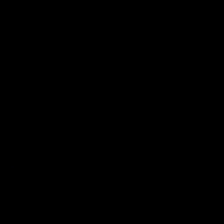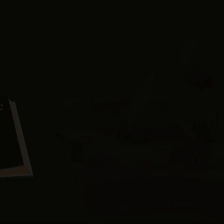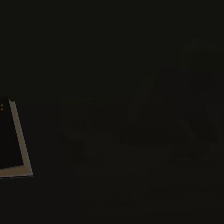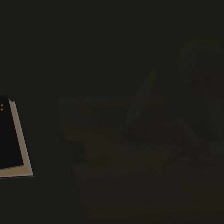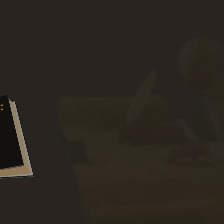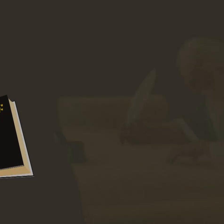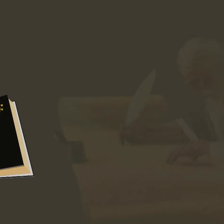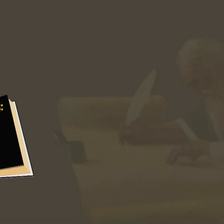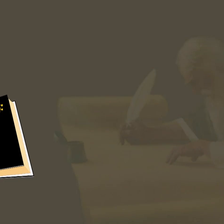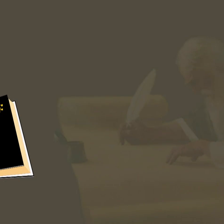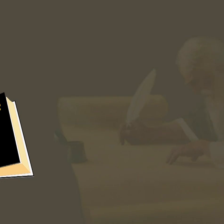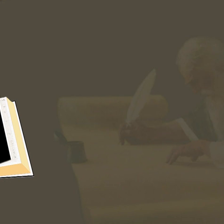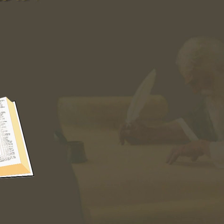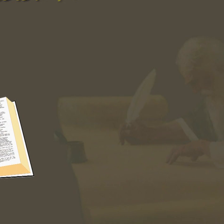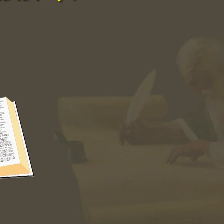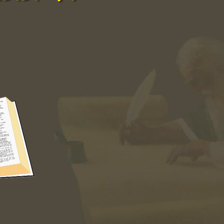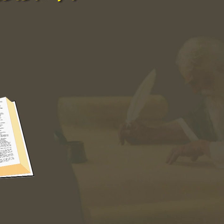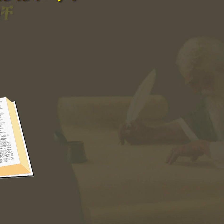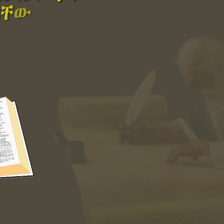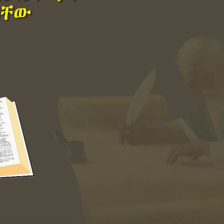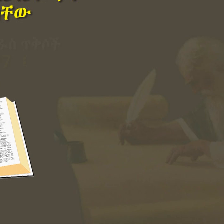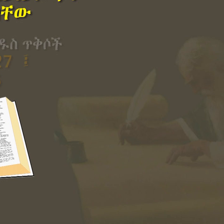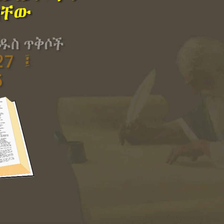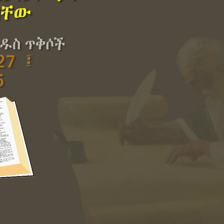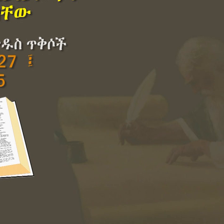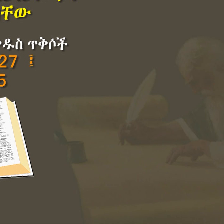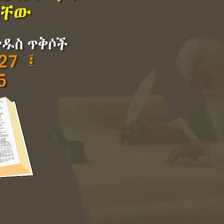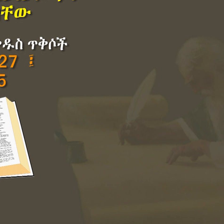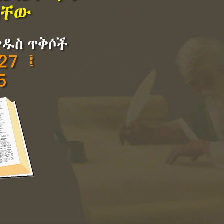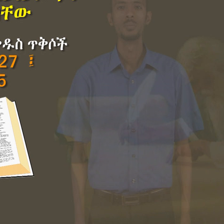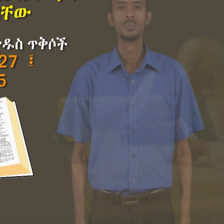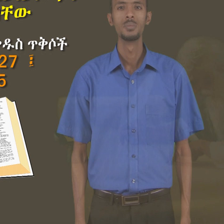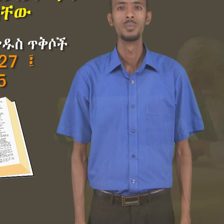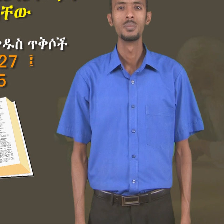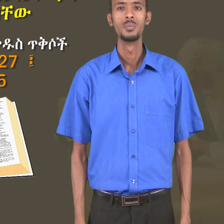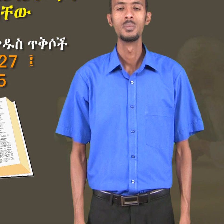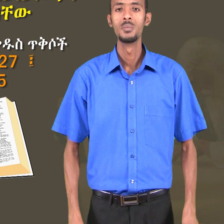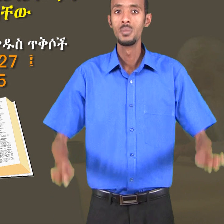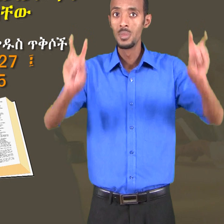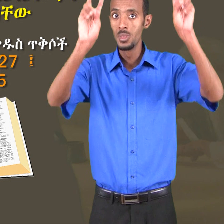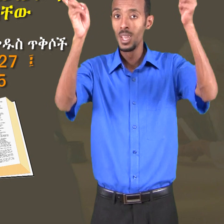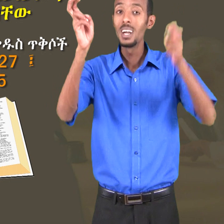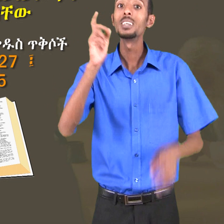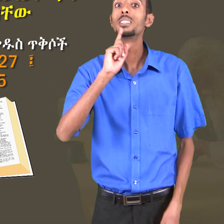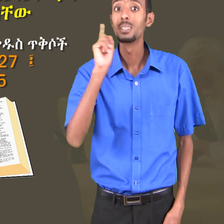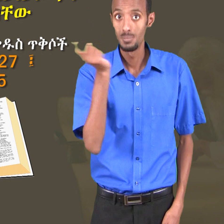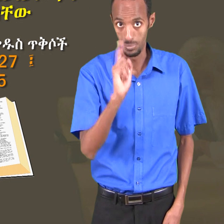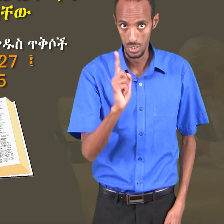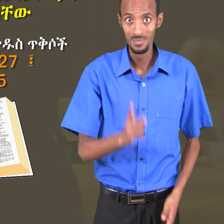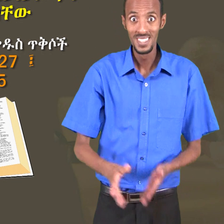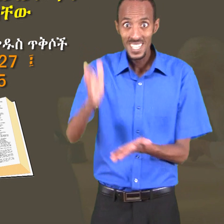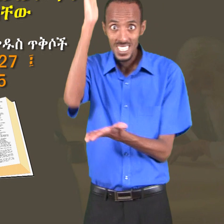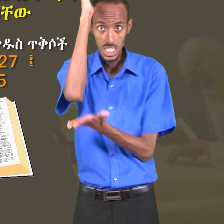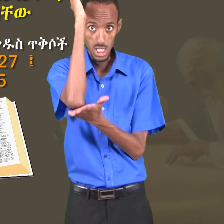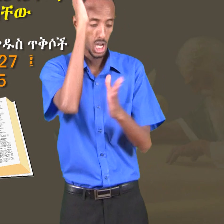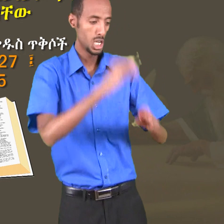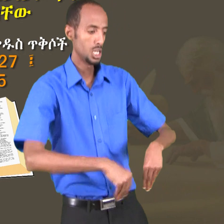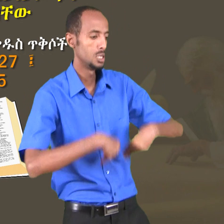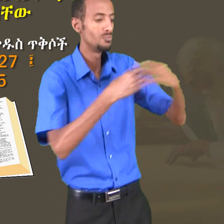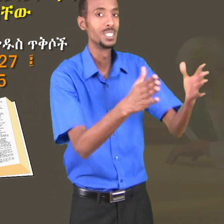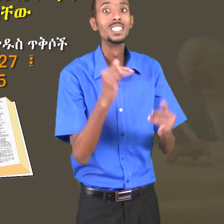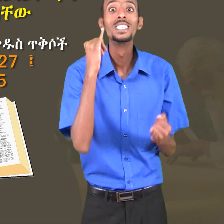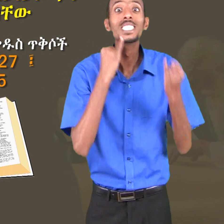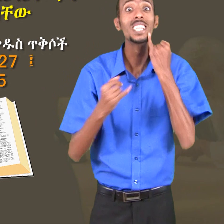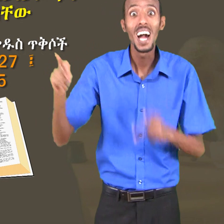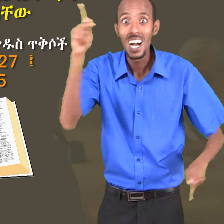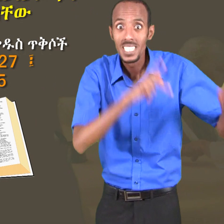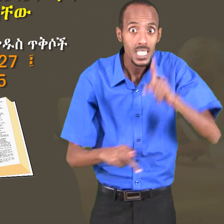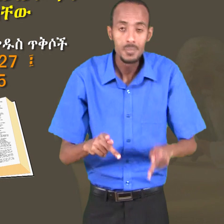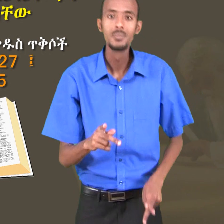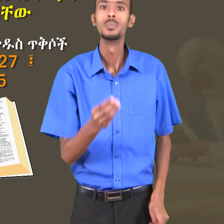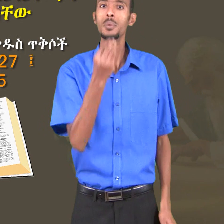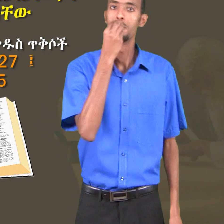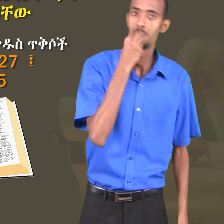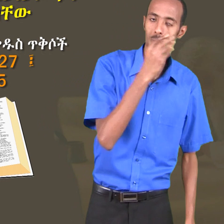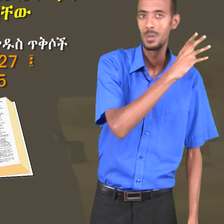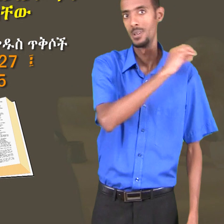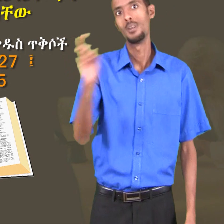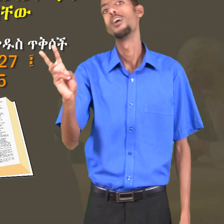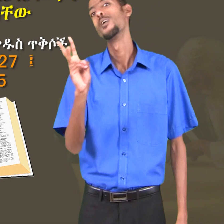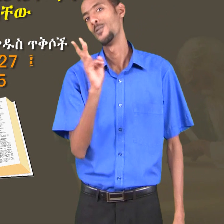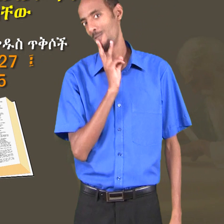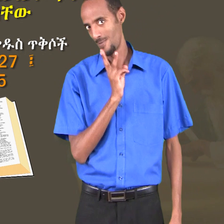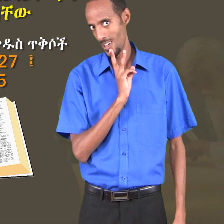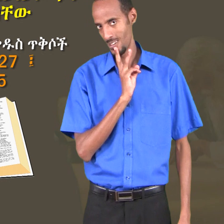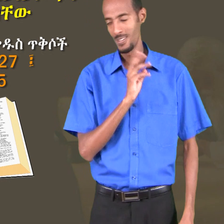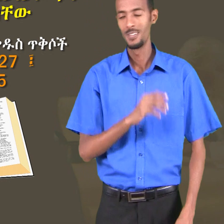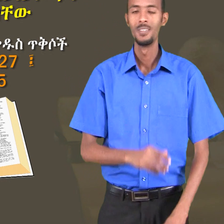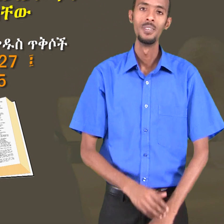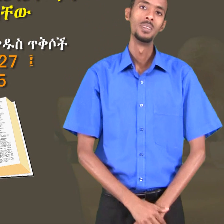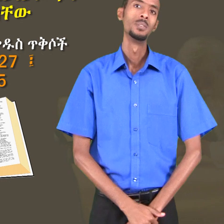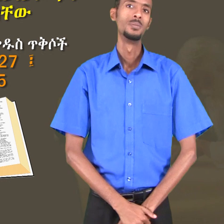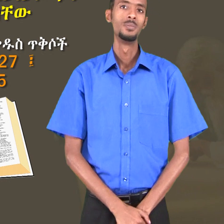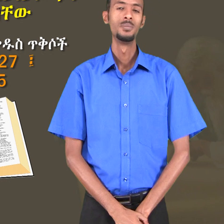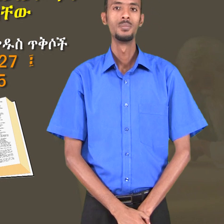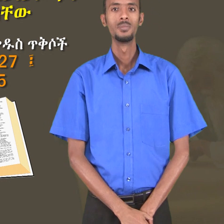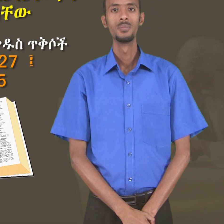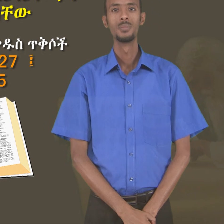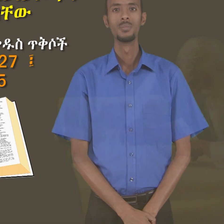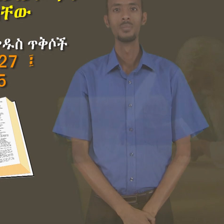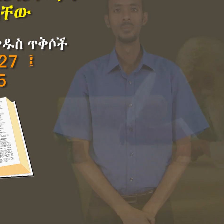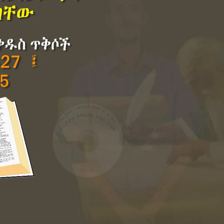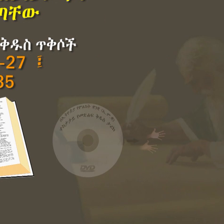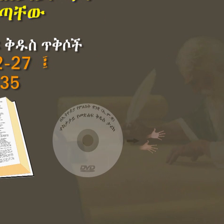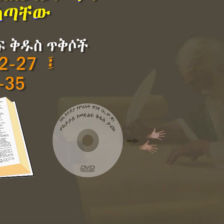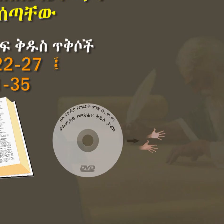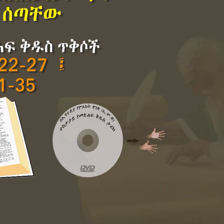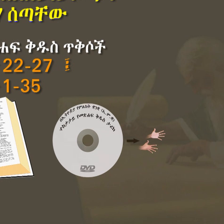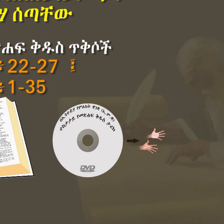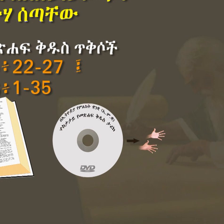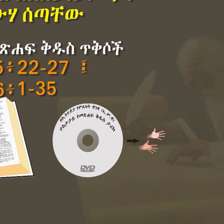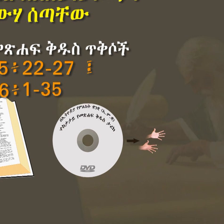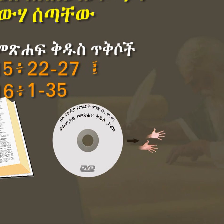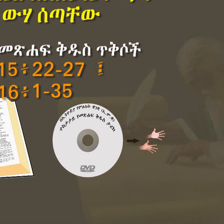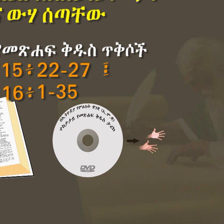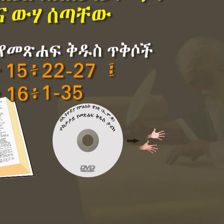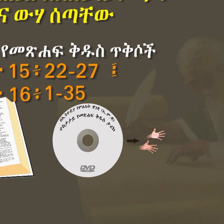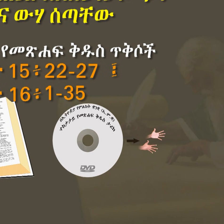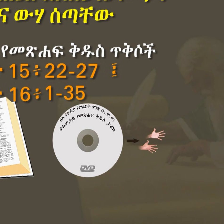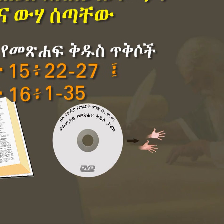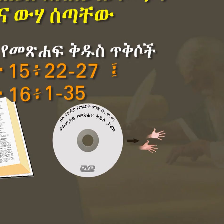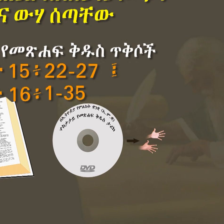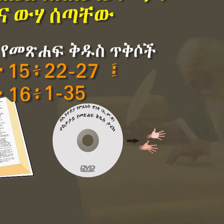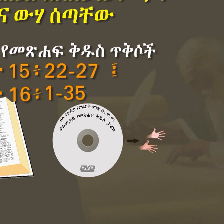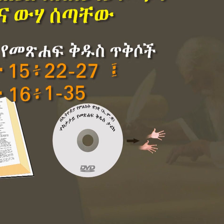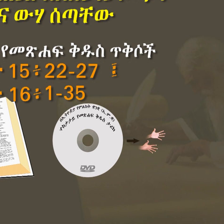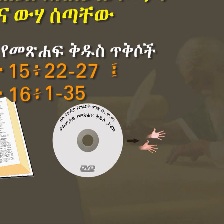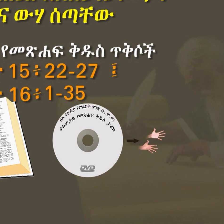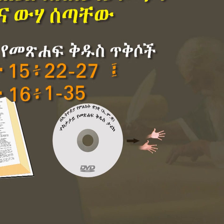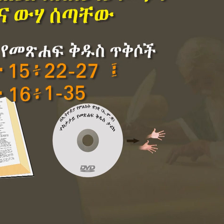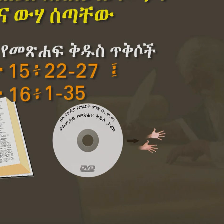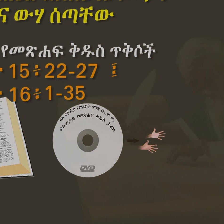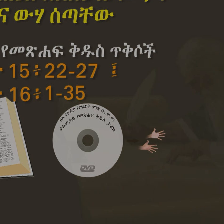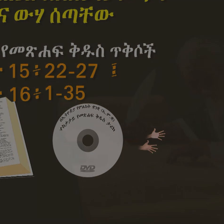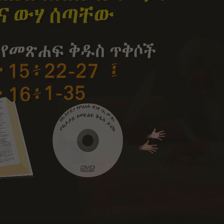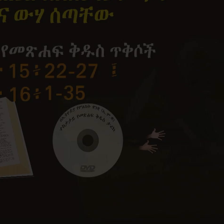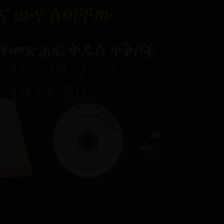God provides food and water to the Israelites